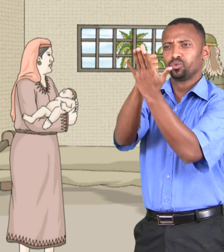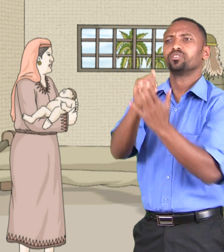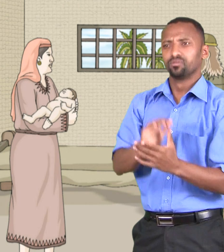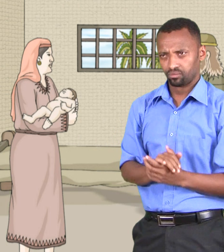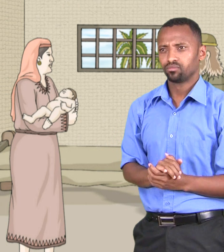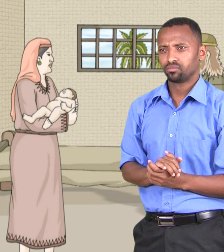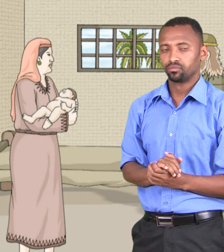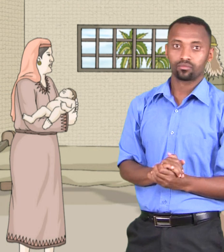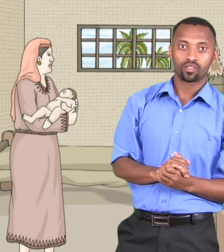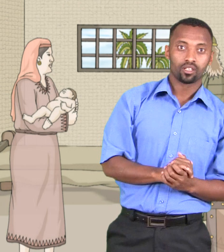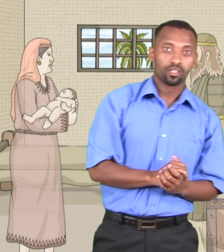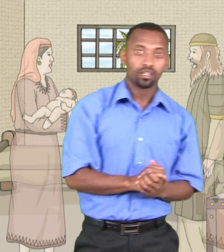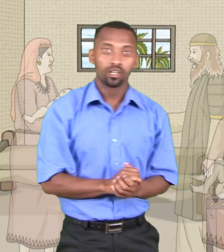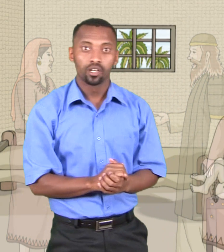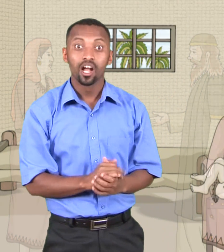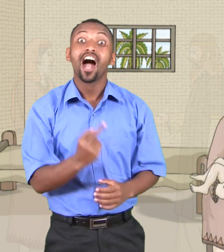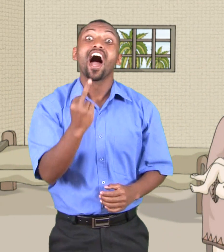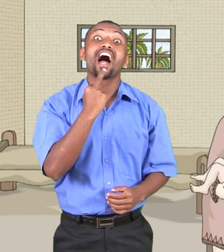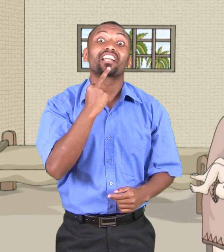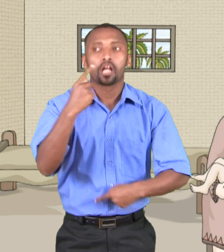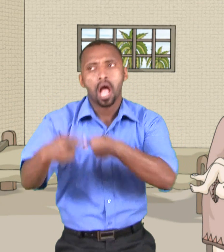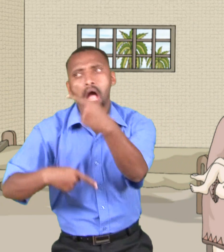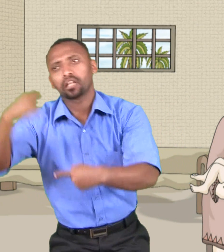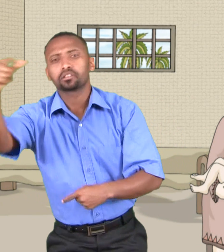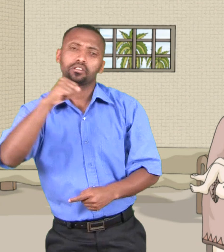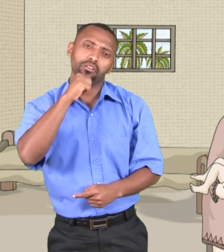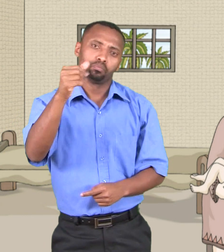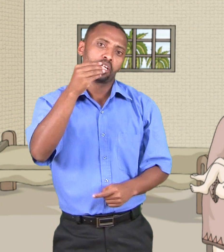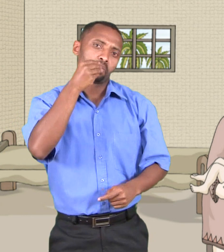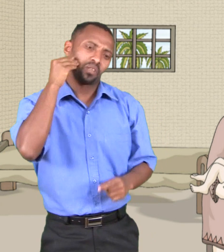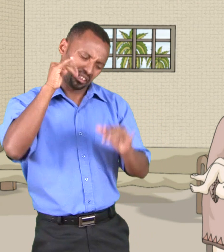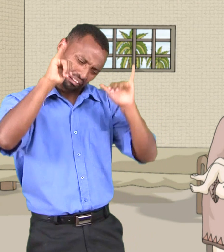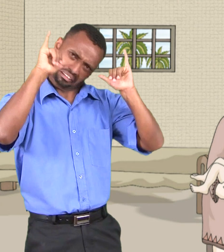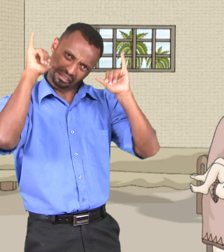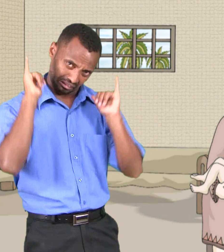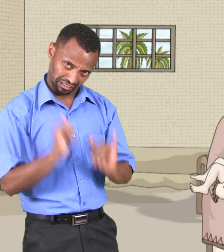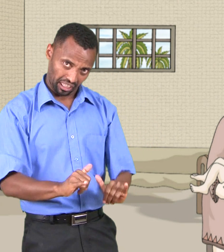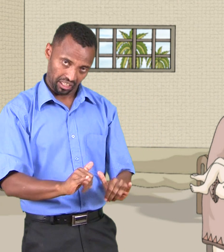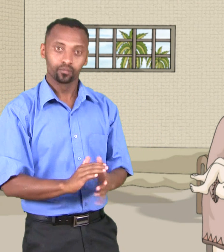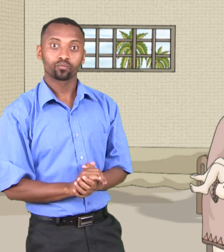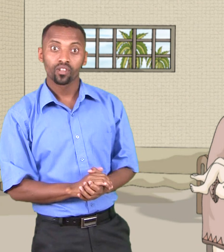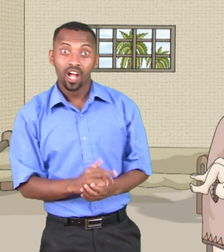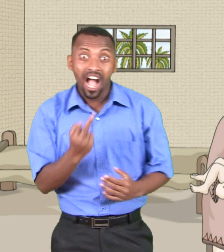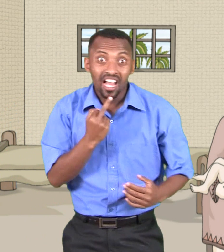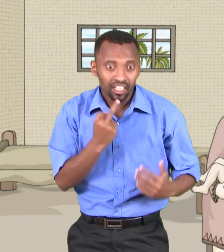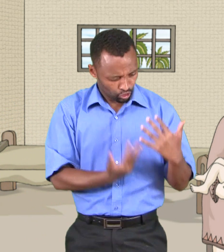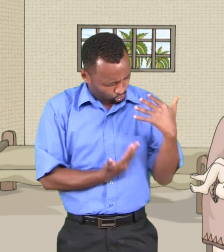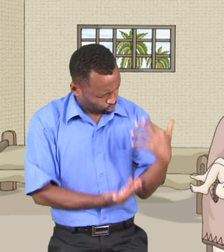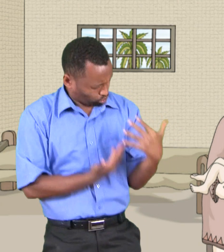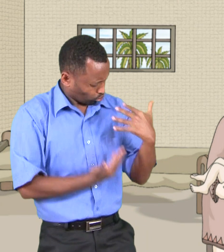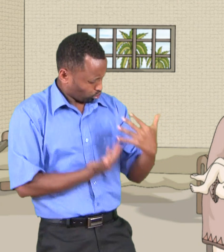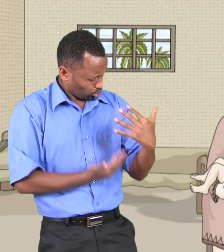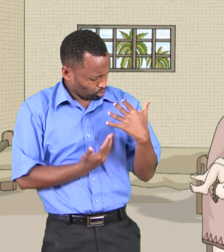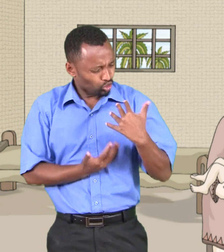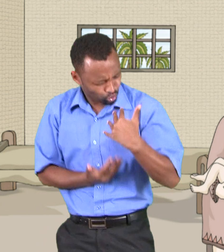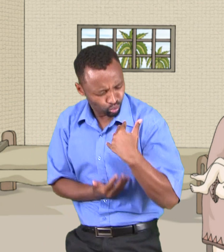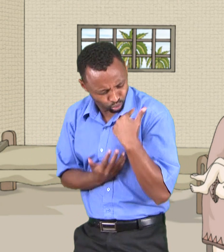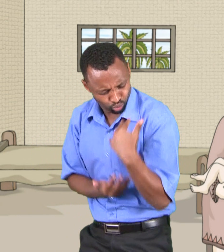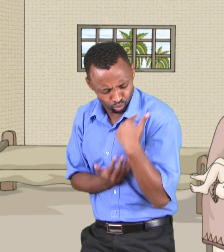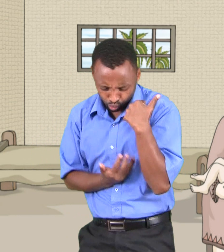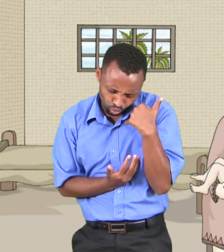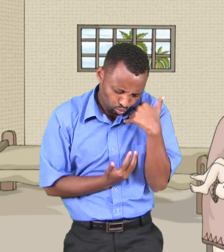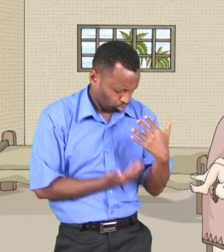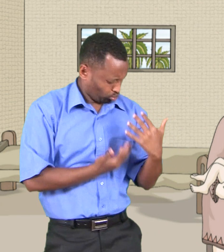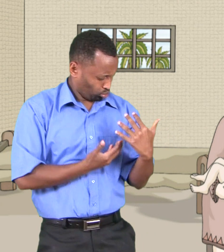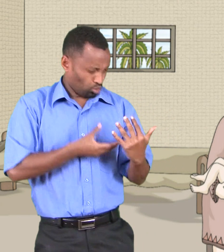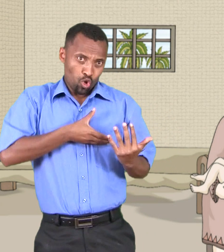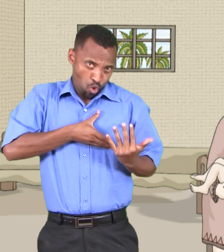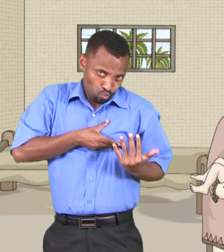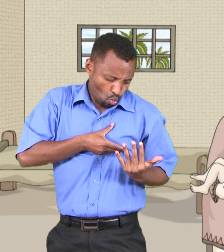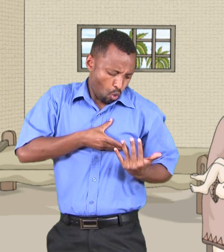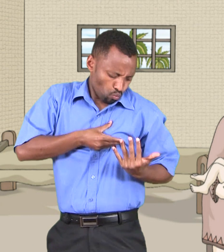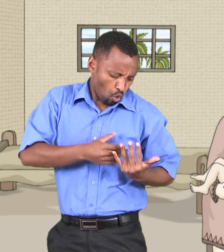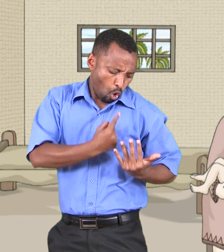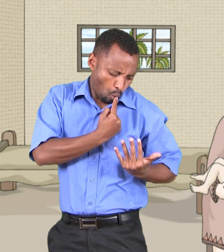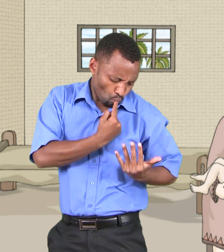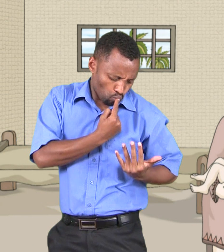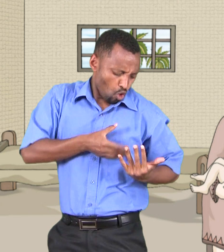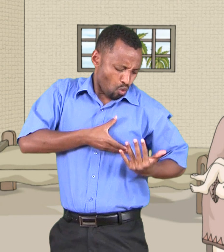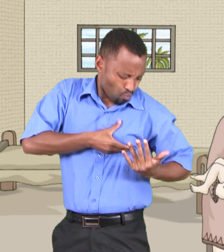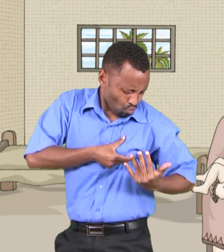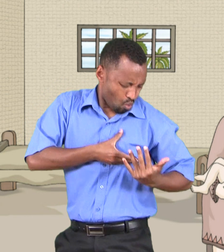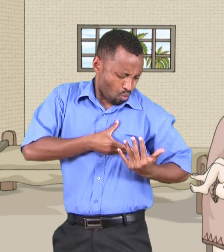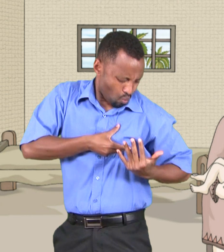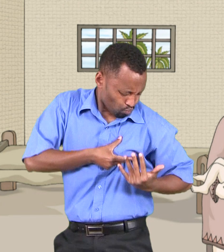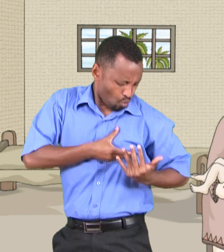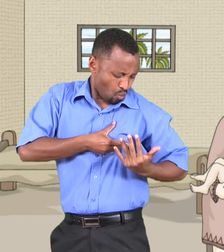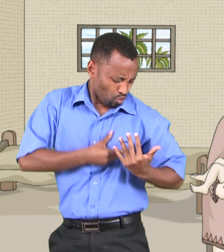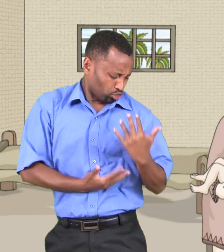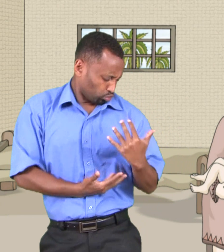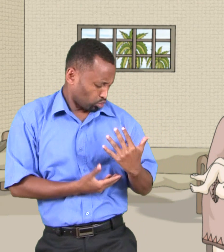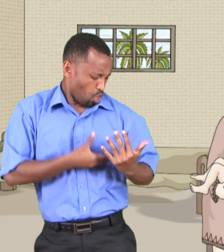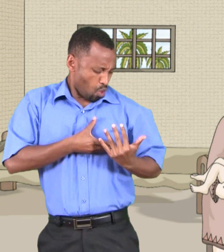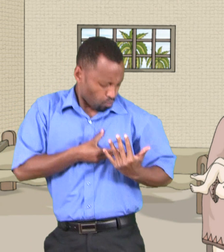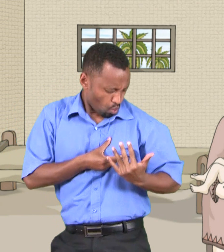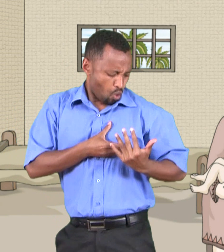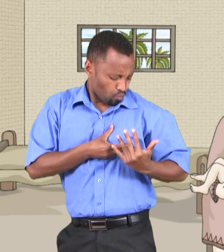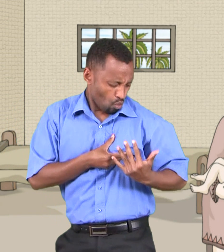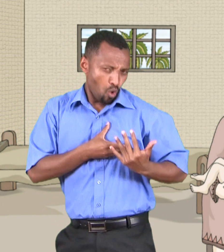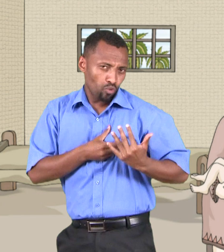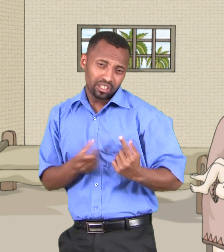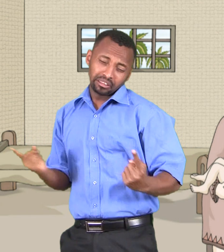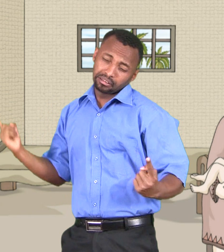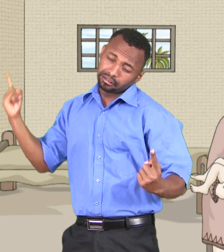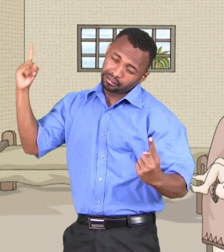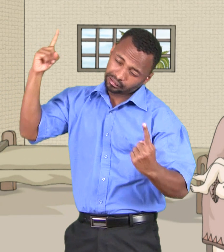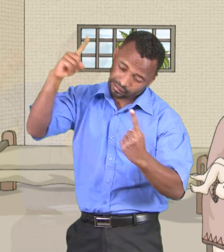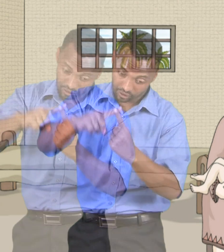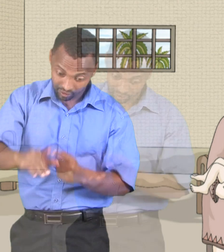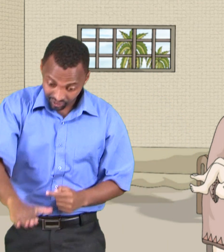So Hannah stayed and nursed her son until she had weaned him.